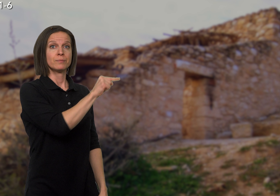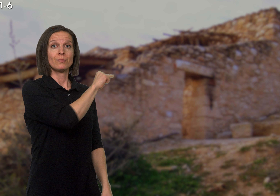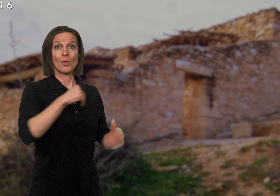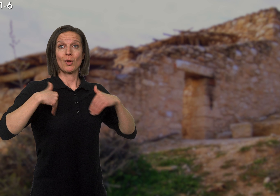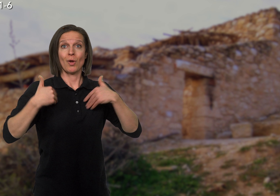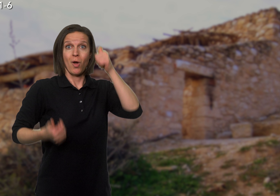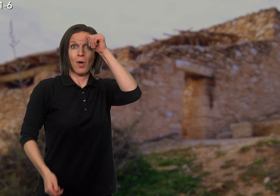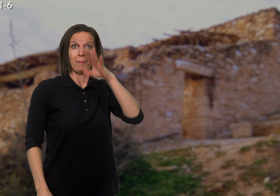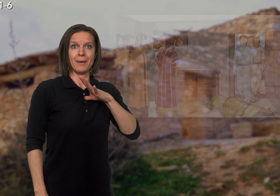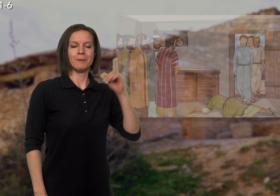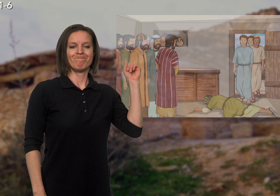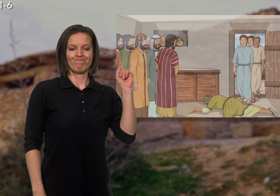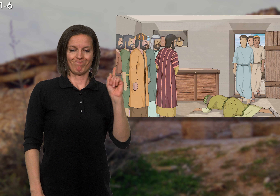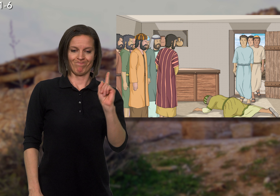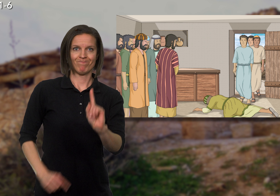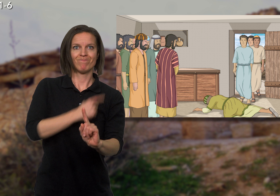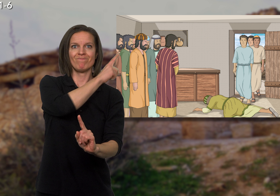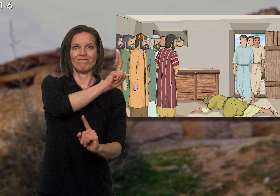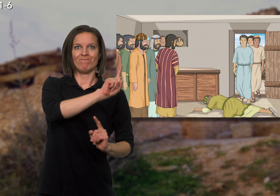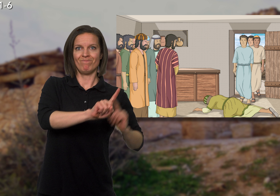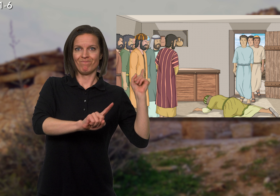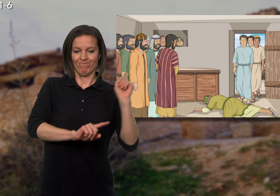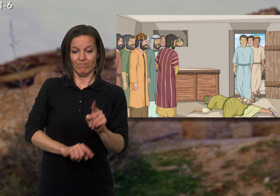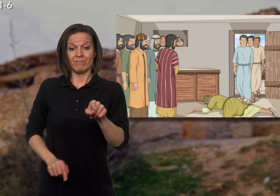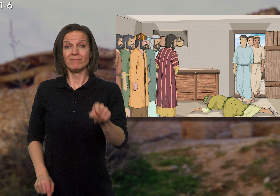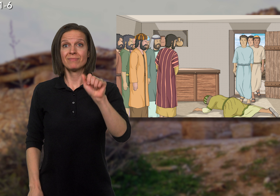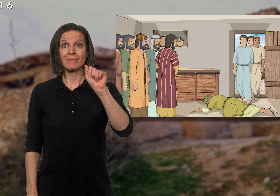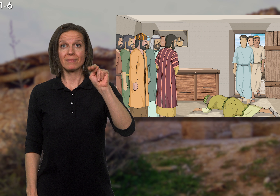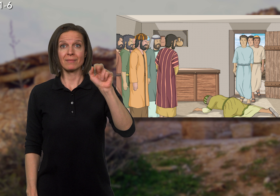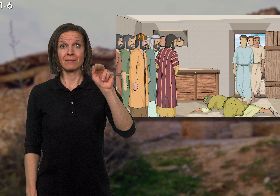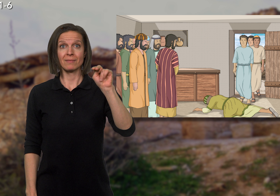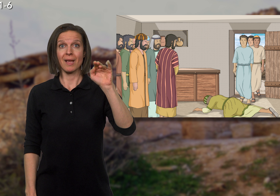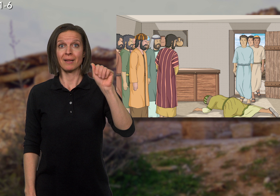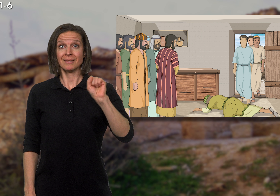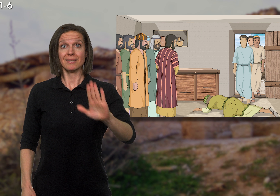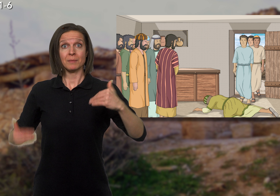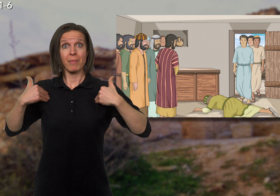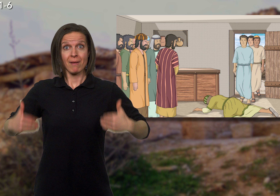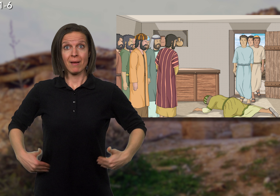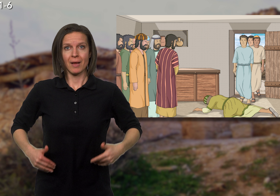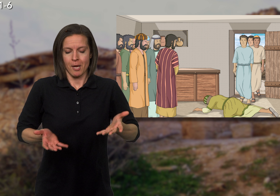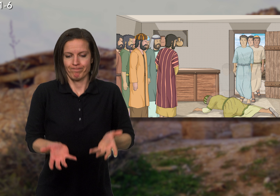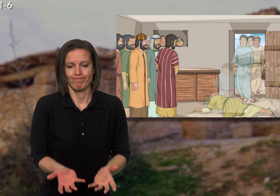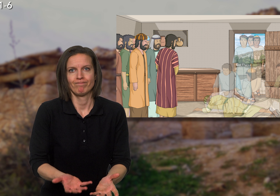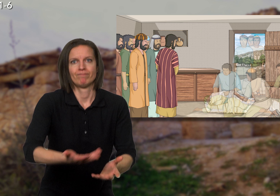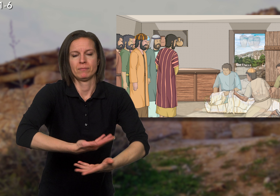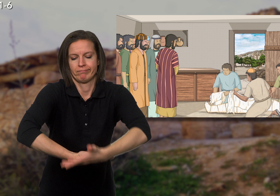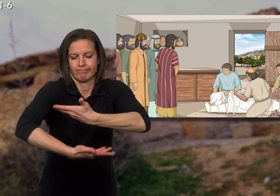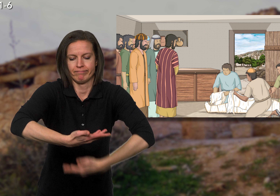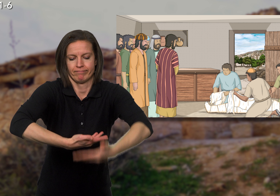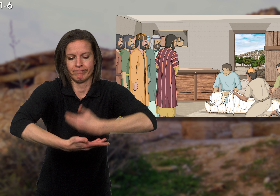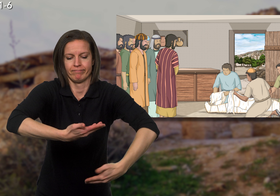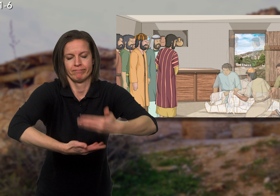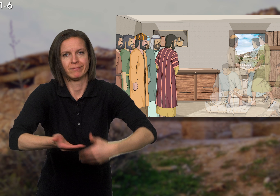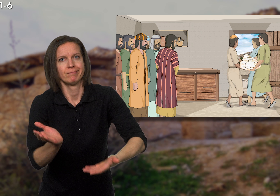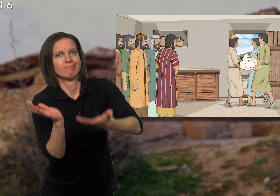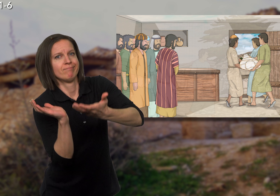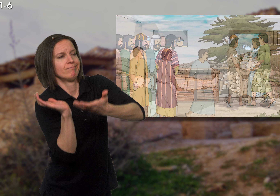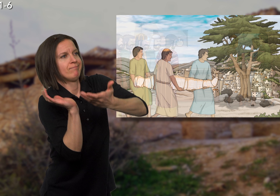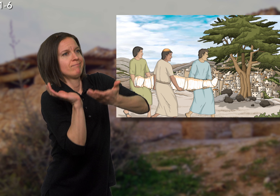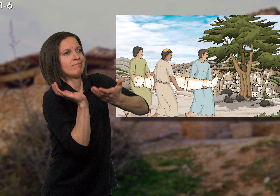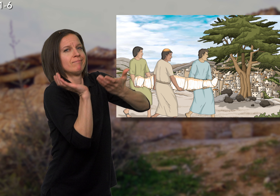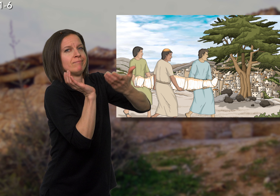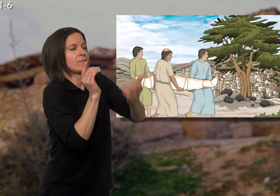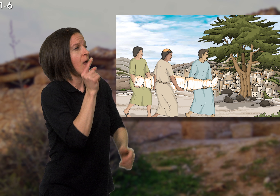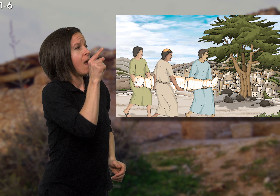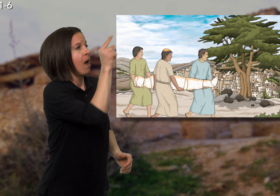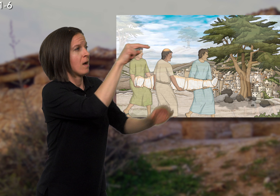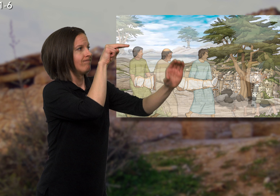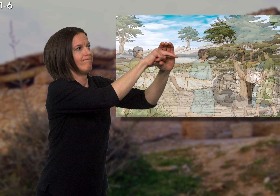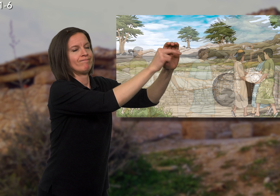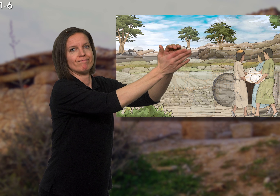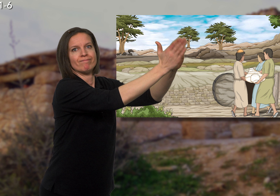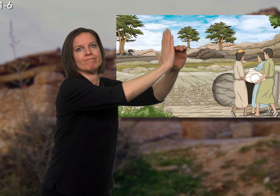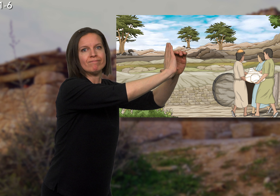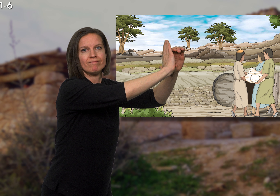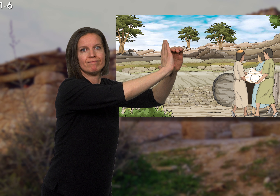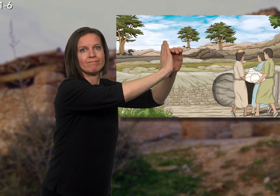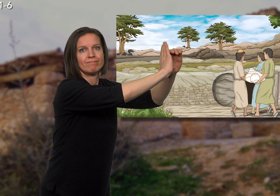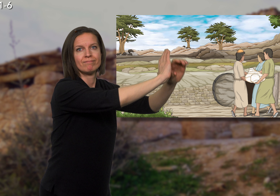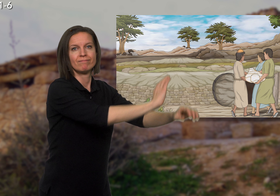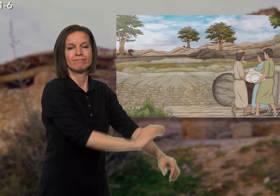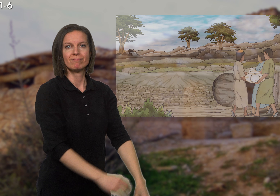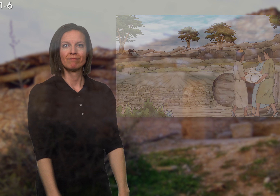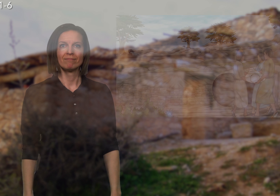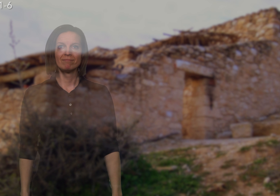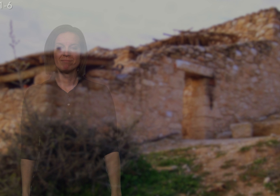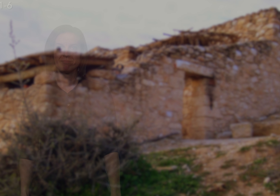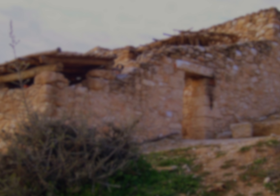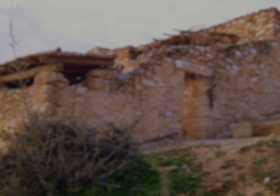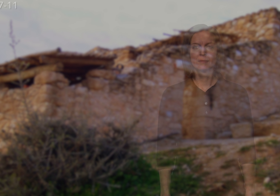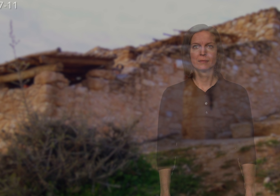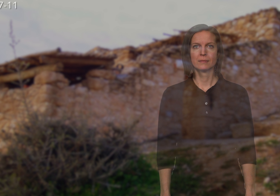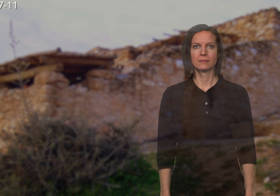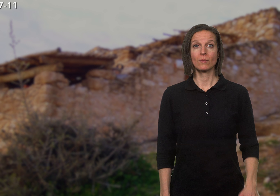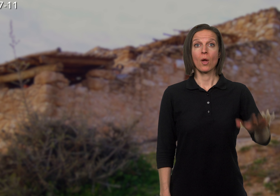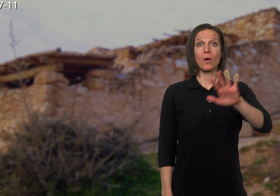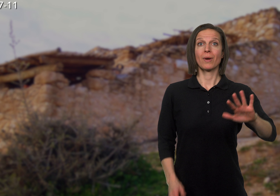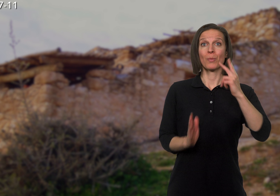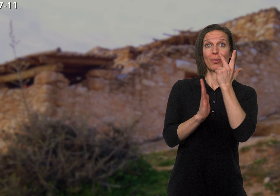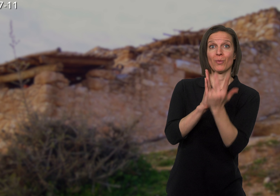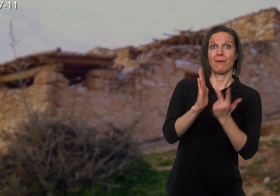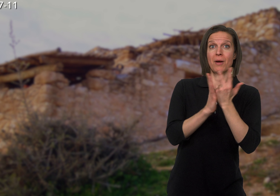Then the young men stepped forward, wrapped up his body, and carried him out and buried him.